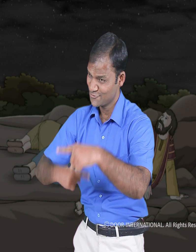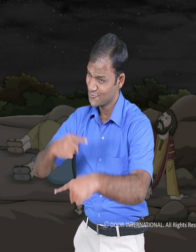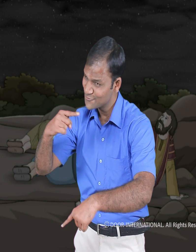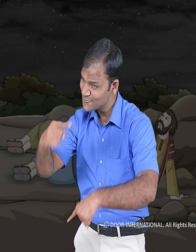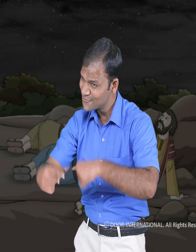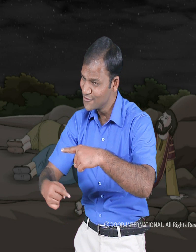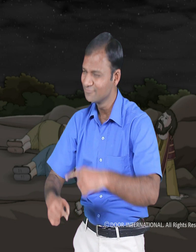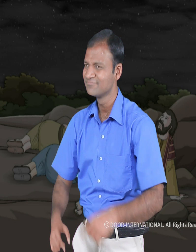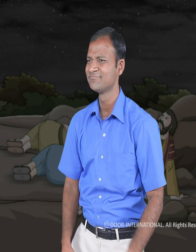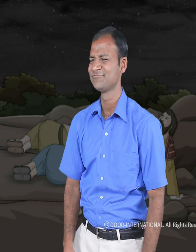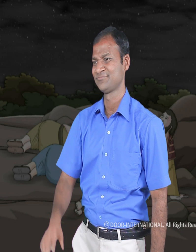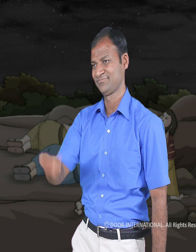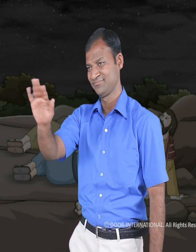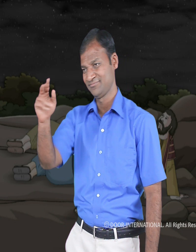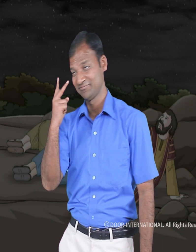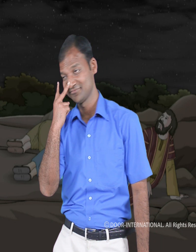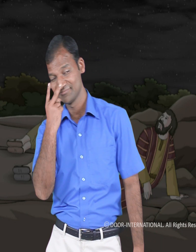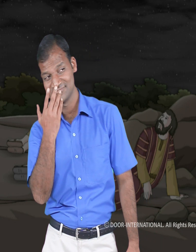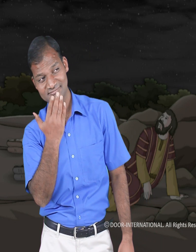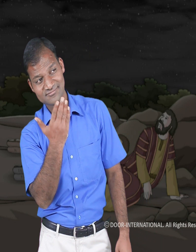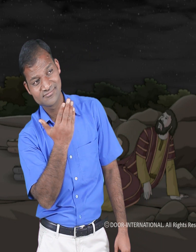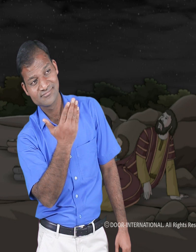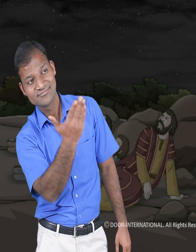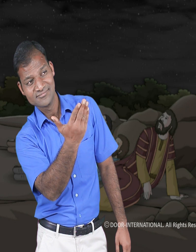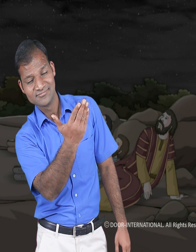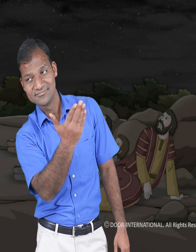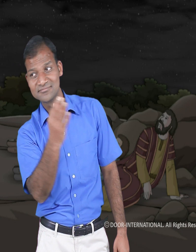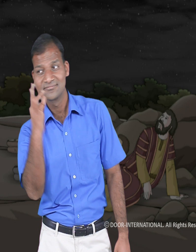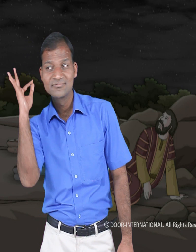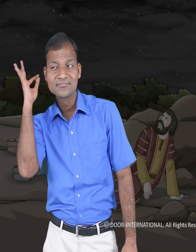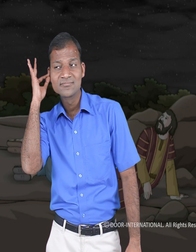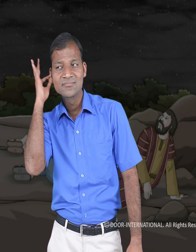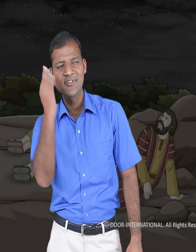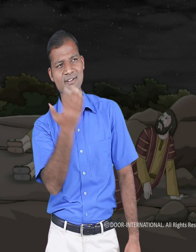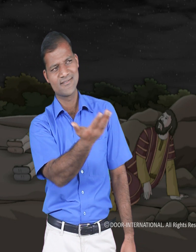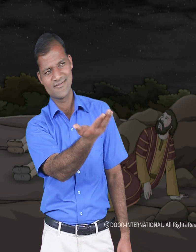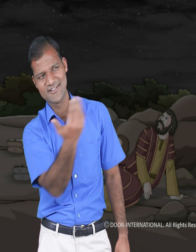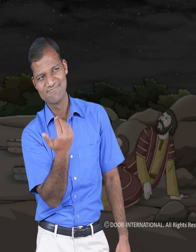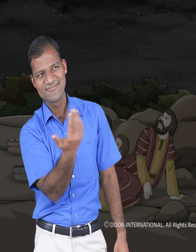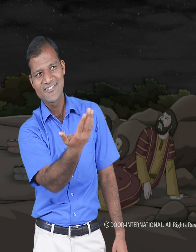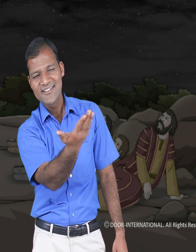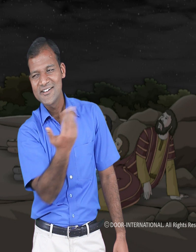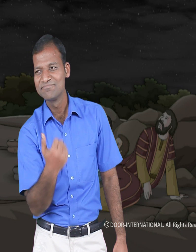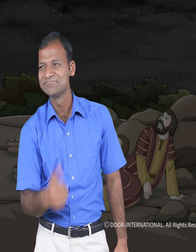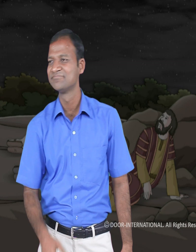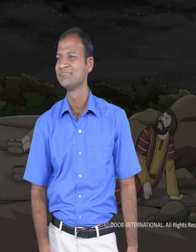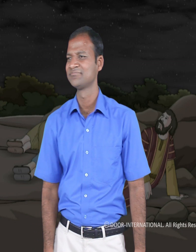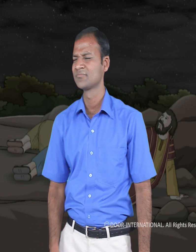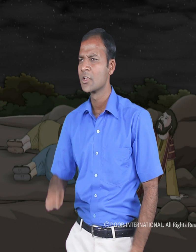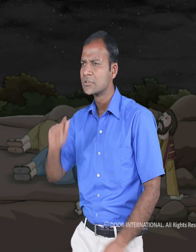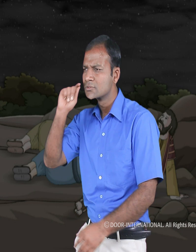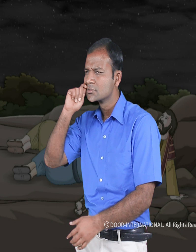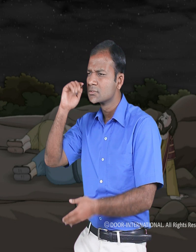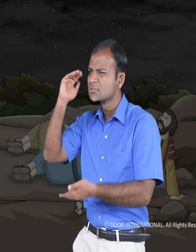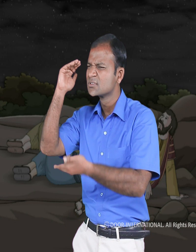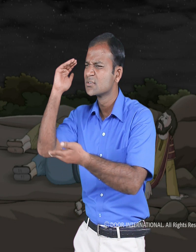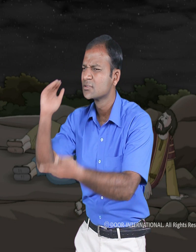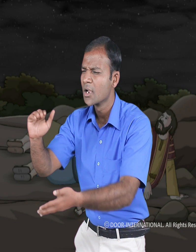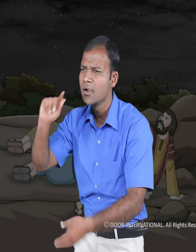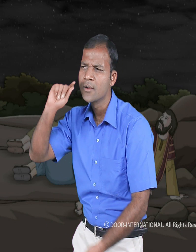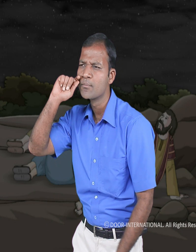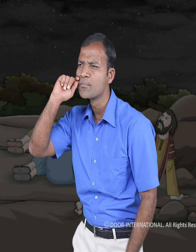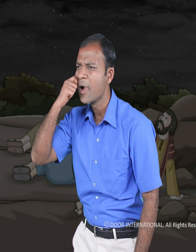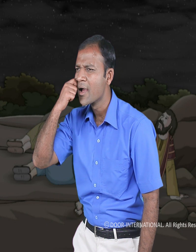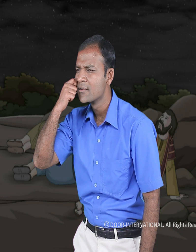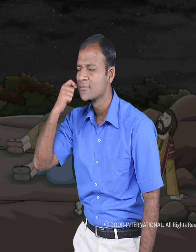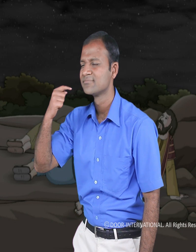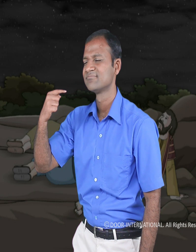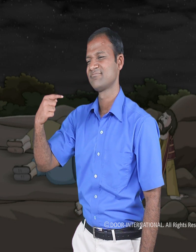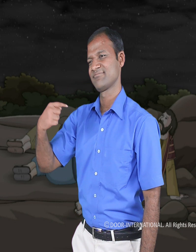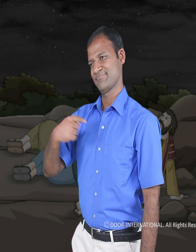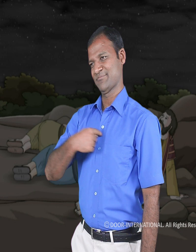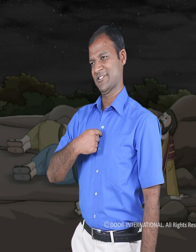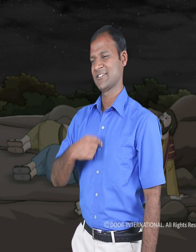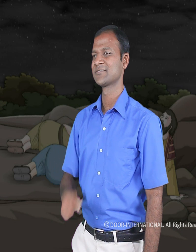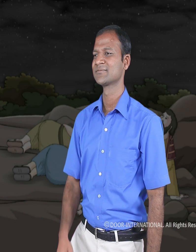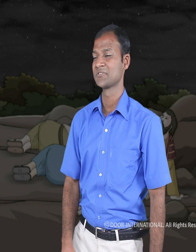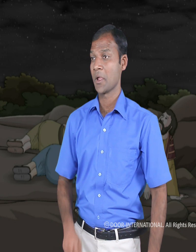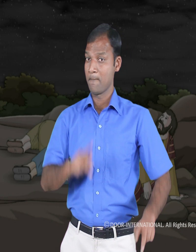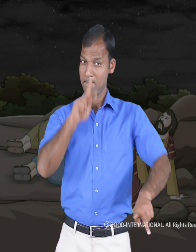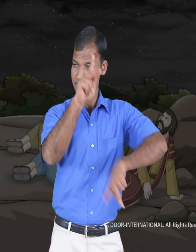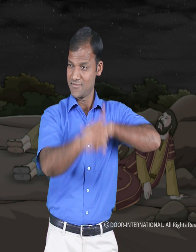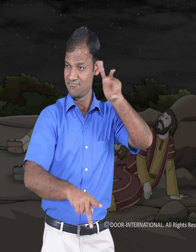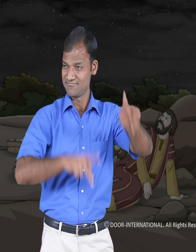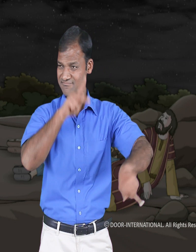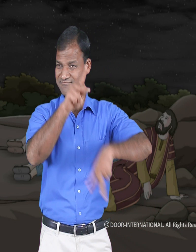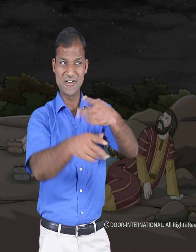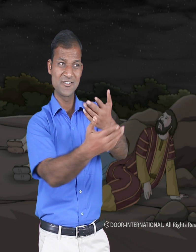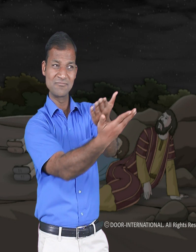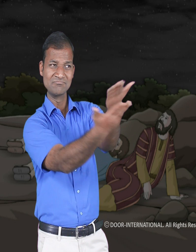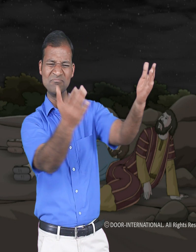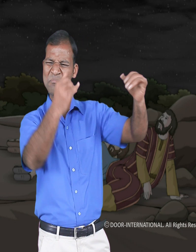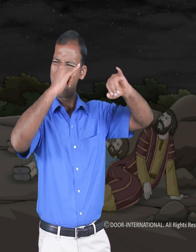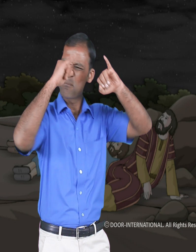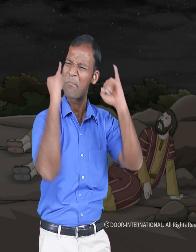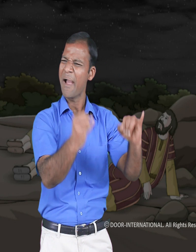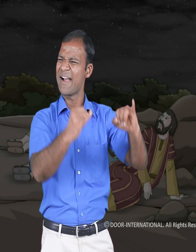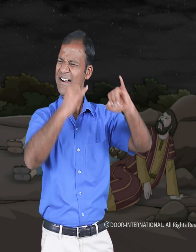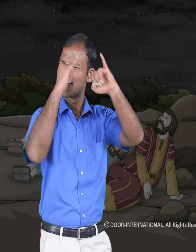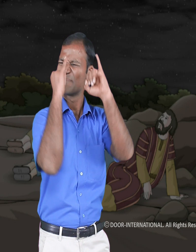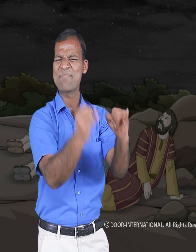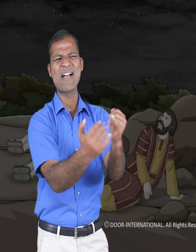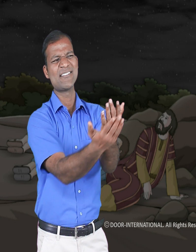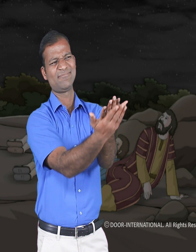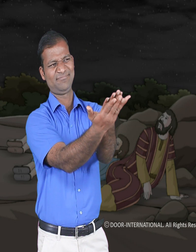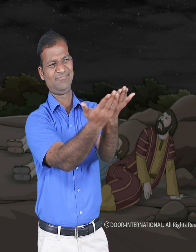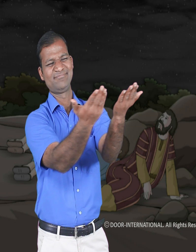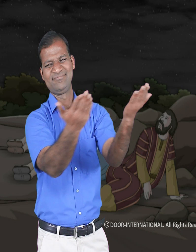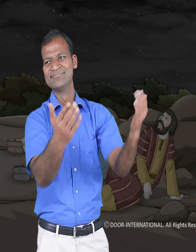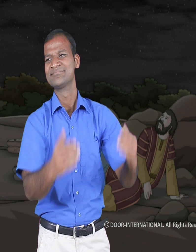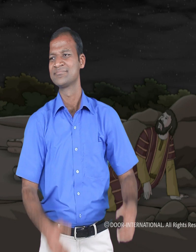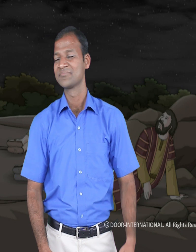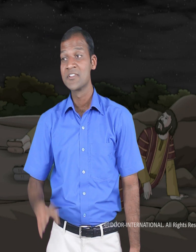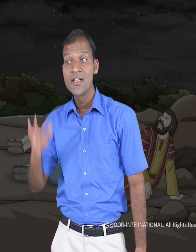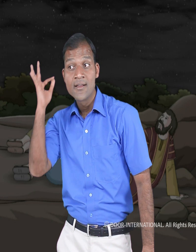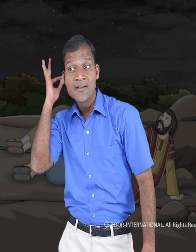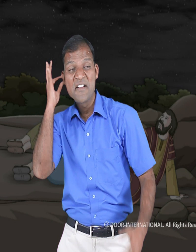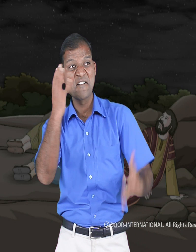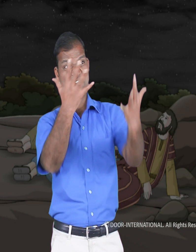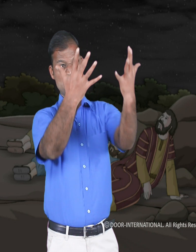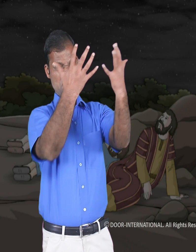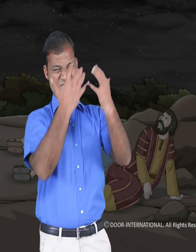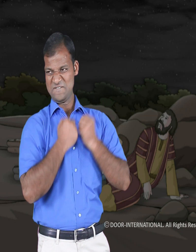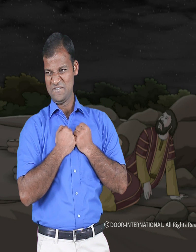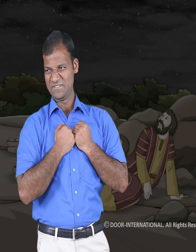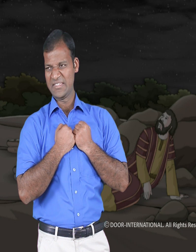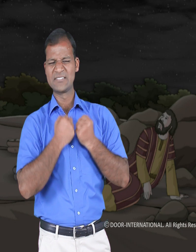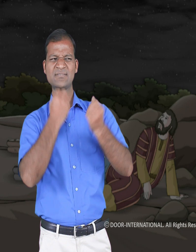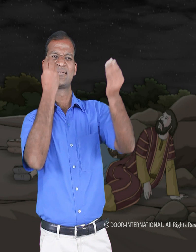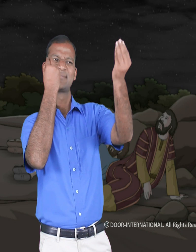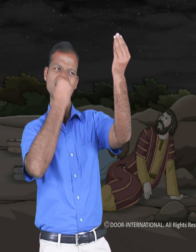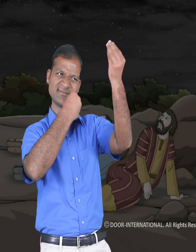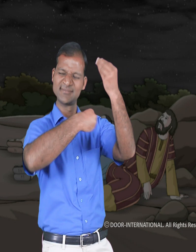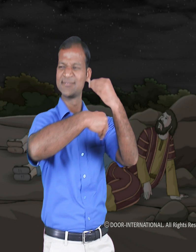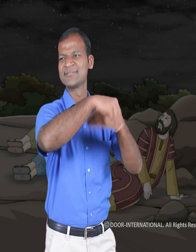See, My betrayer is approaching!” Then an angel from heaven appeared to Him and strengthened Him.